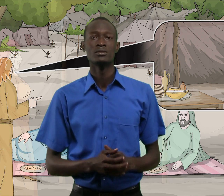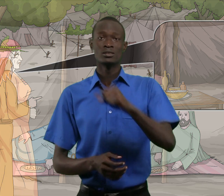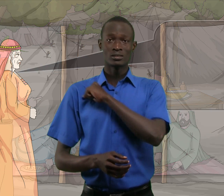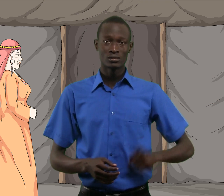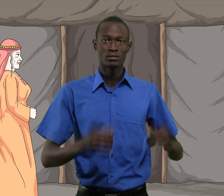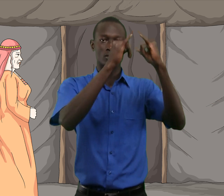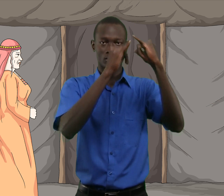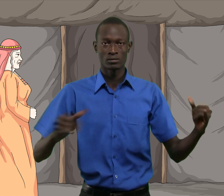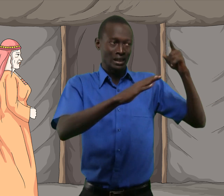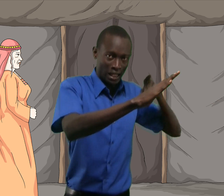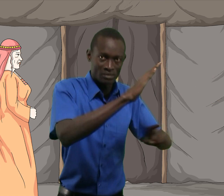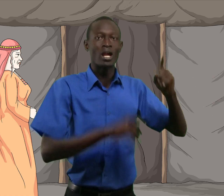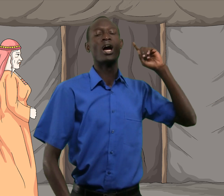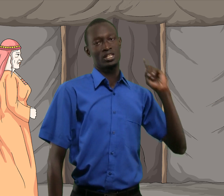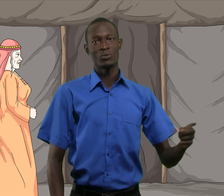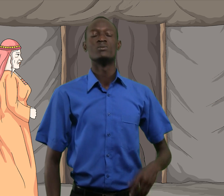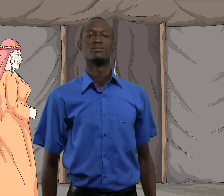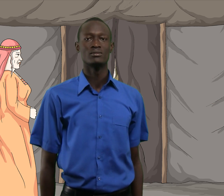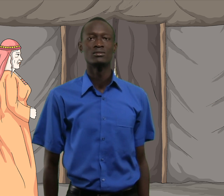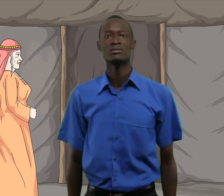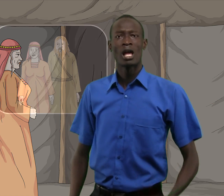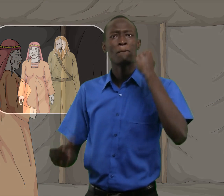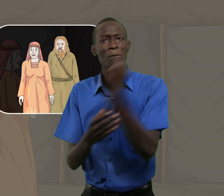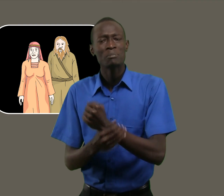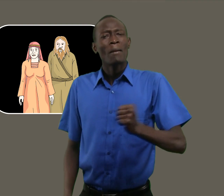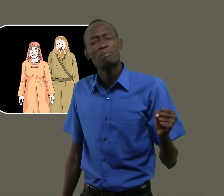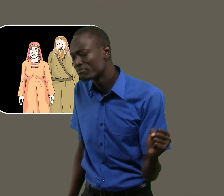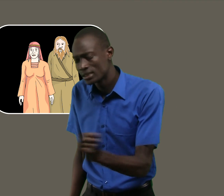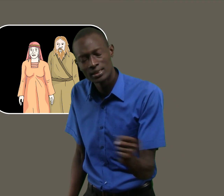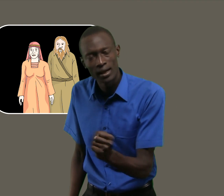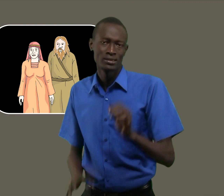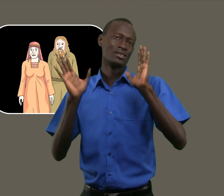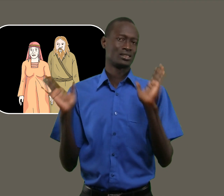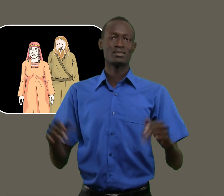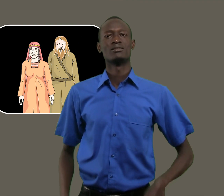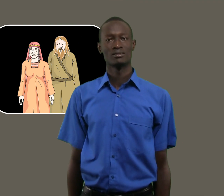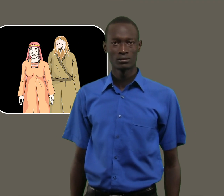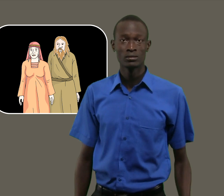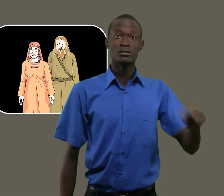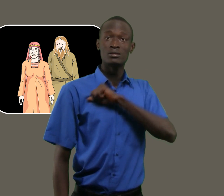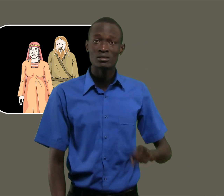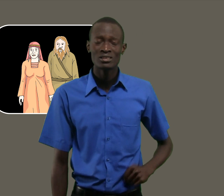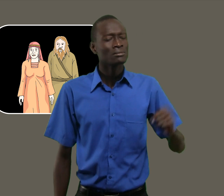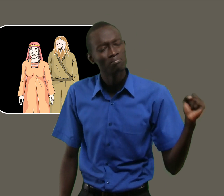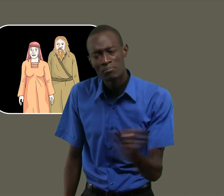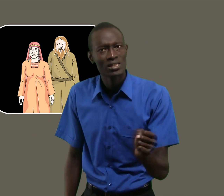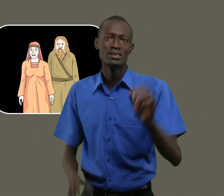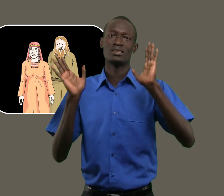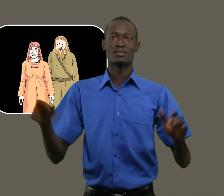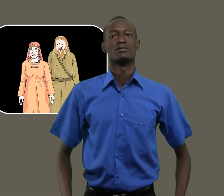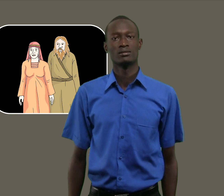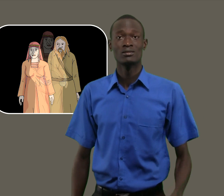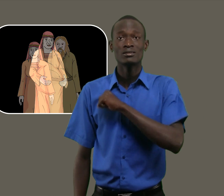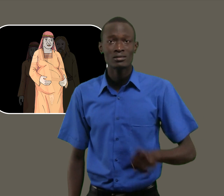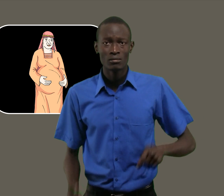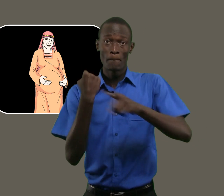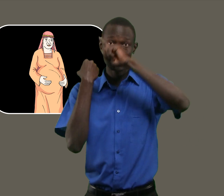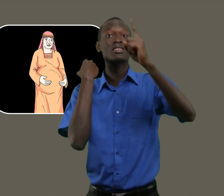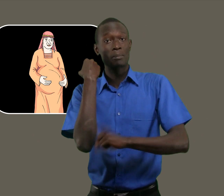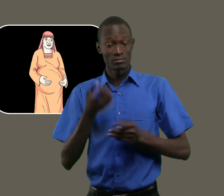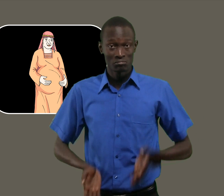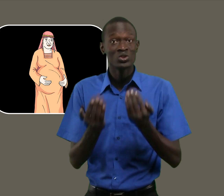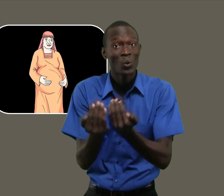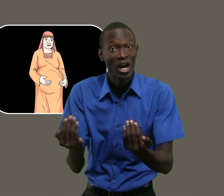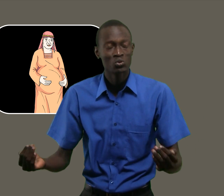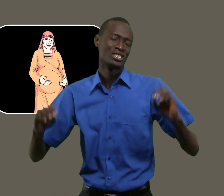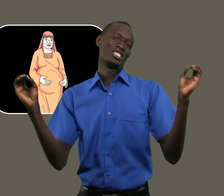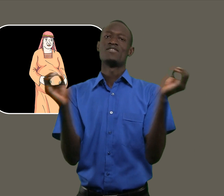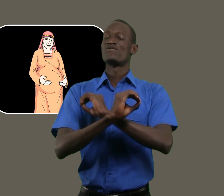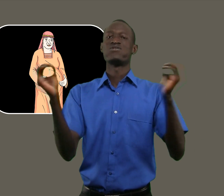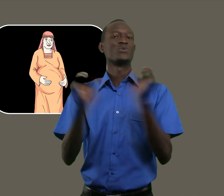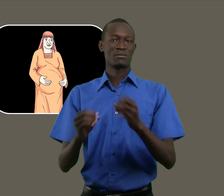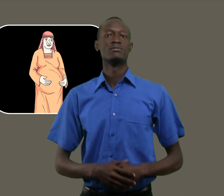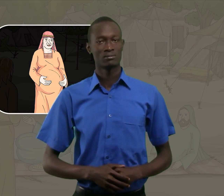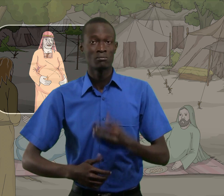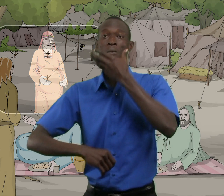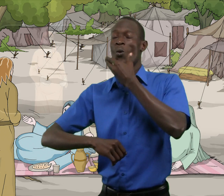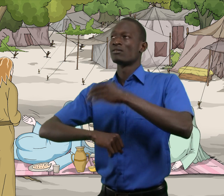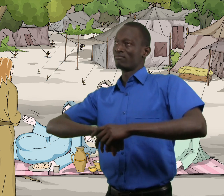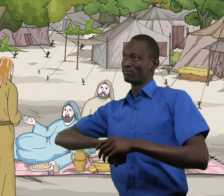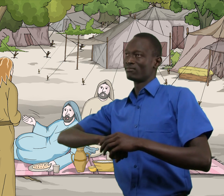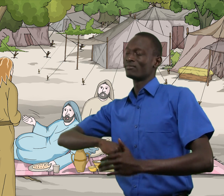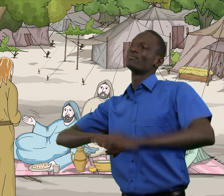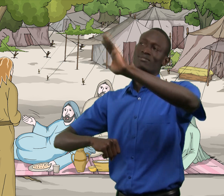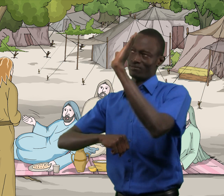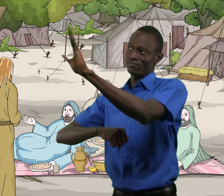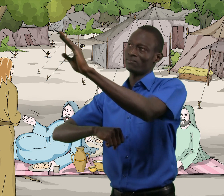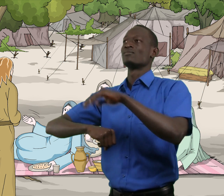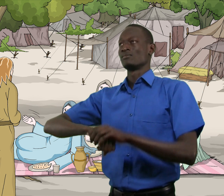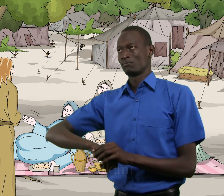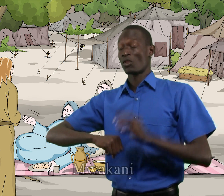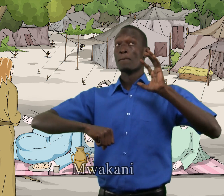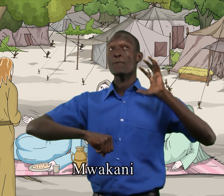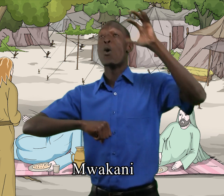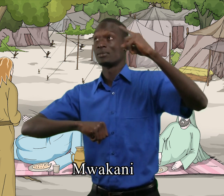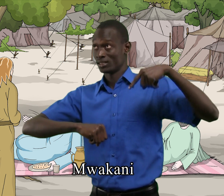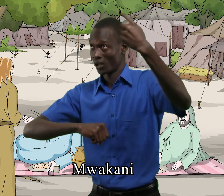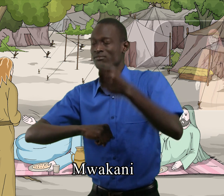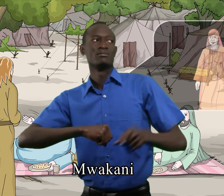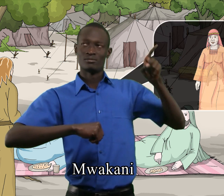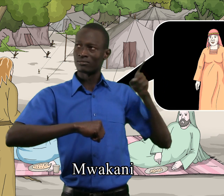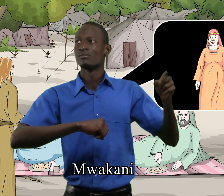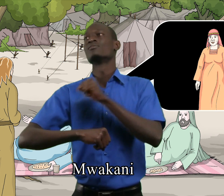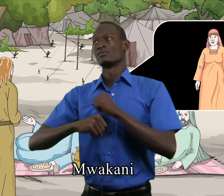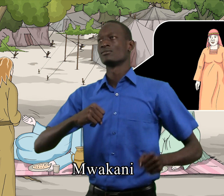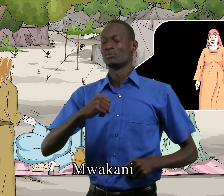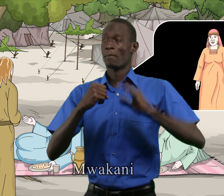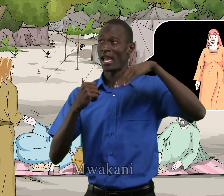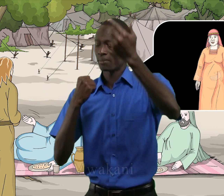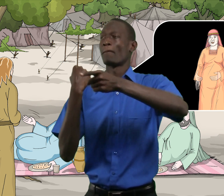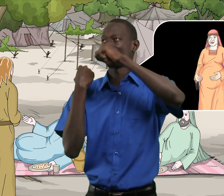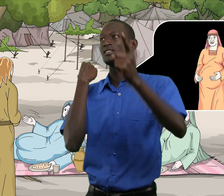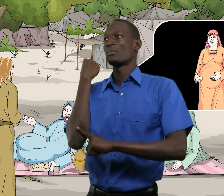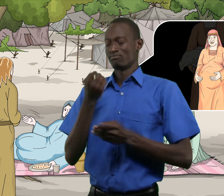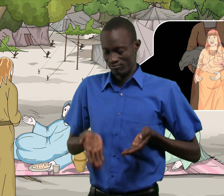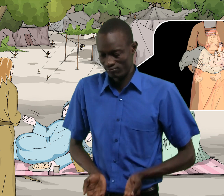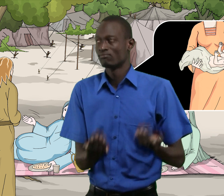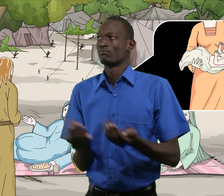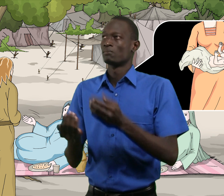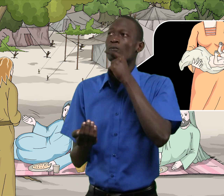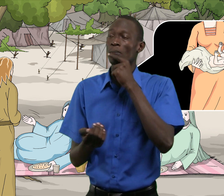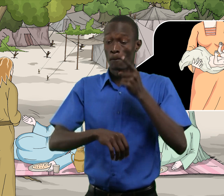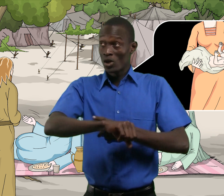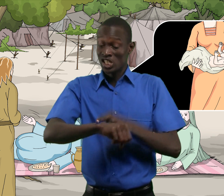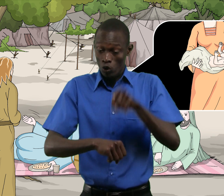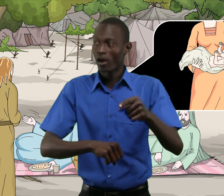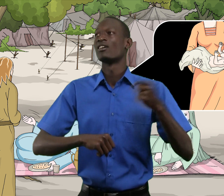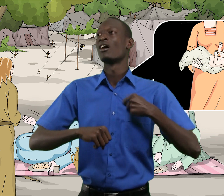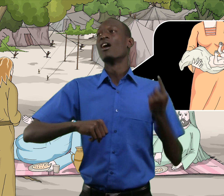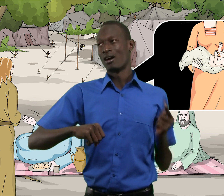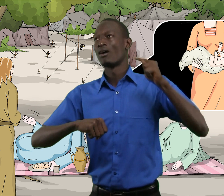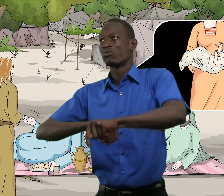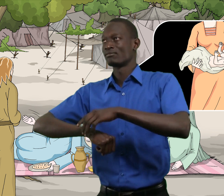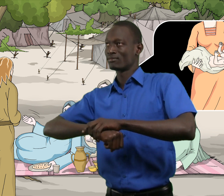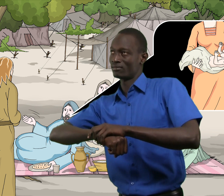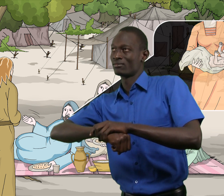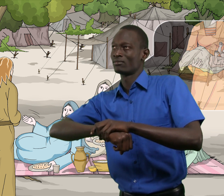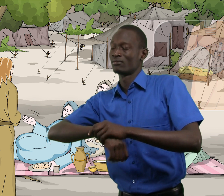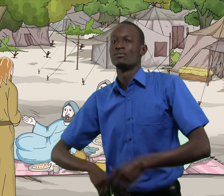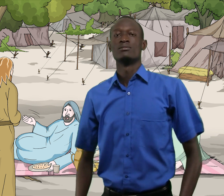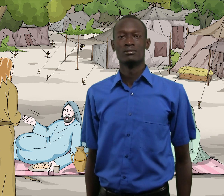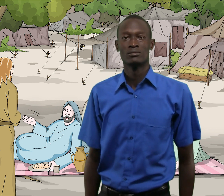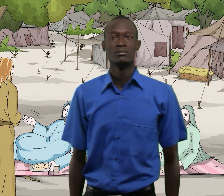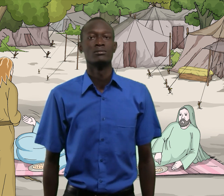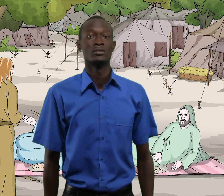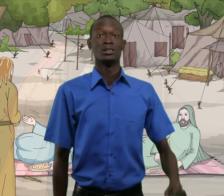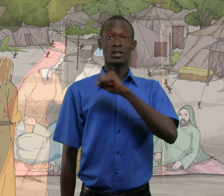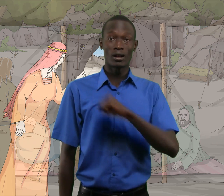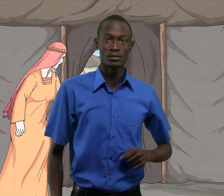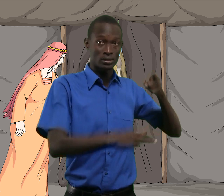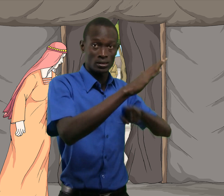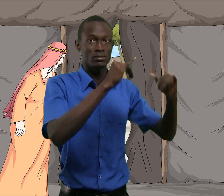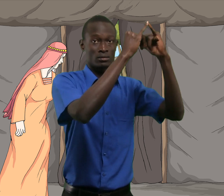Then the LORD said, “I will surely return to you at this time next year, and your wife Sarah will have a son!”